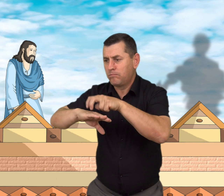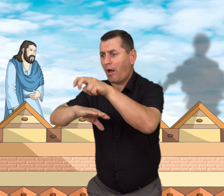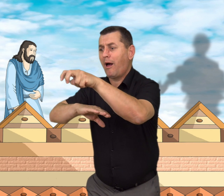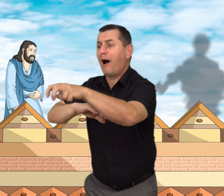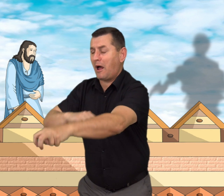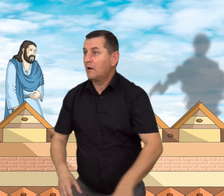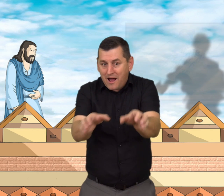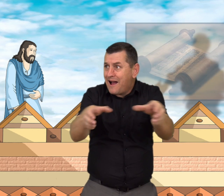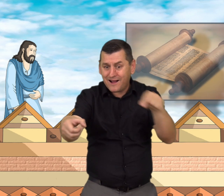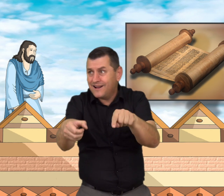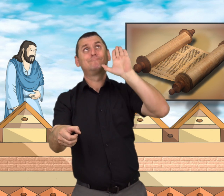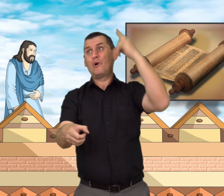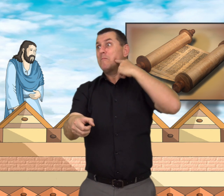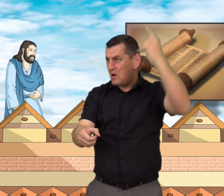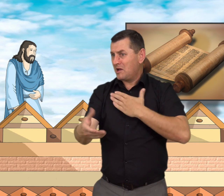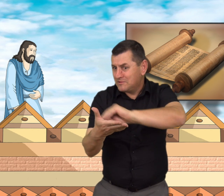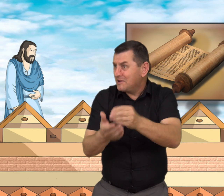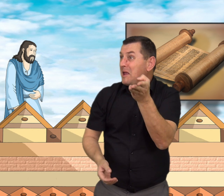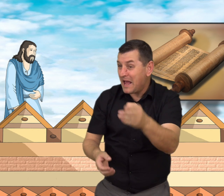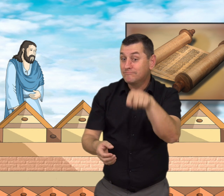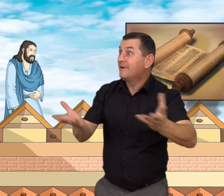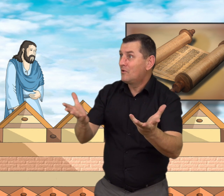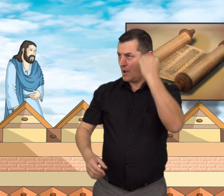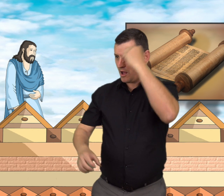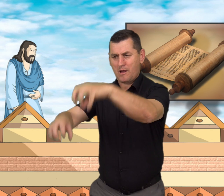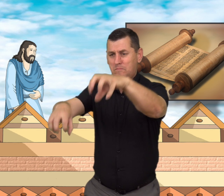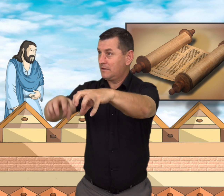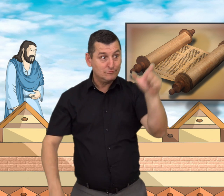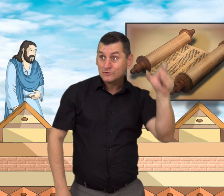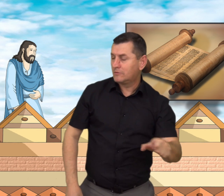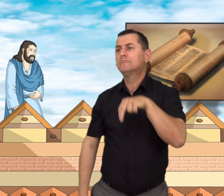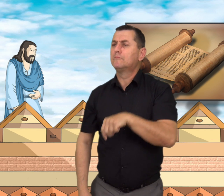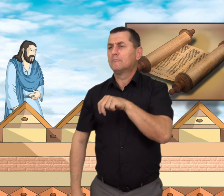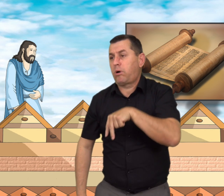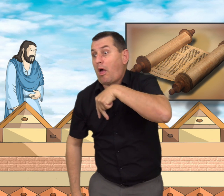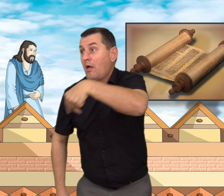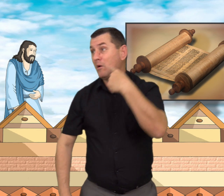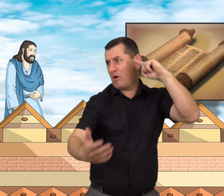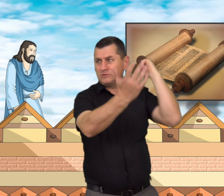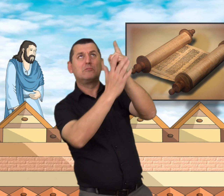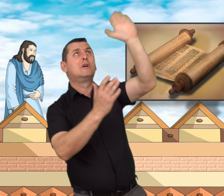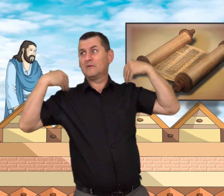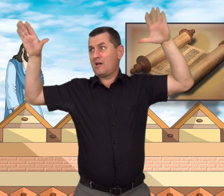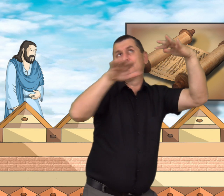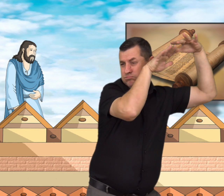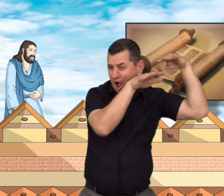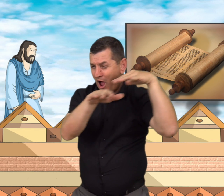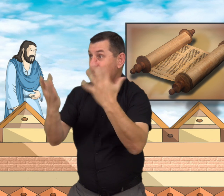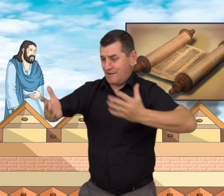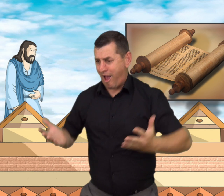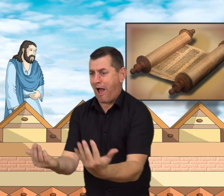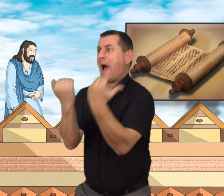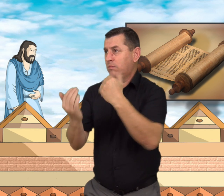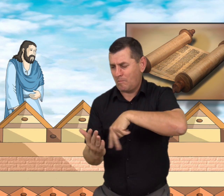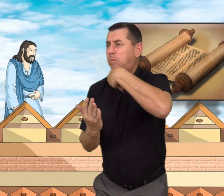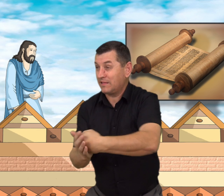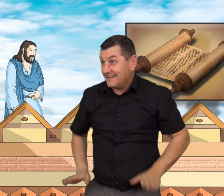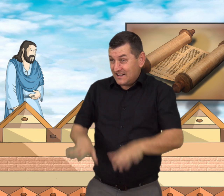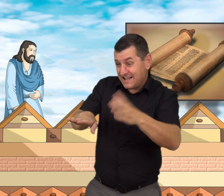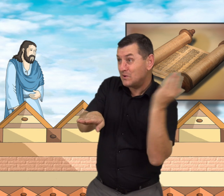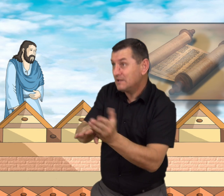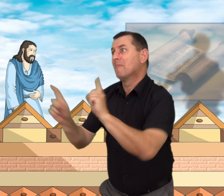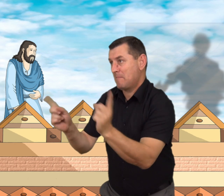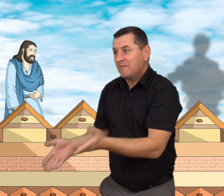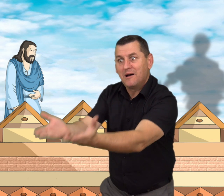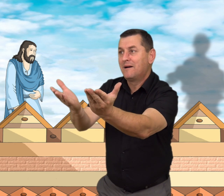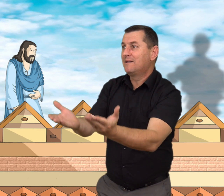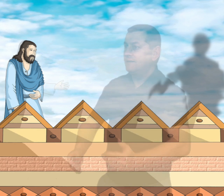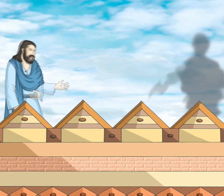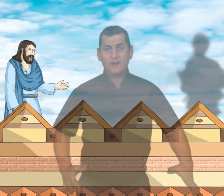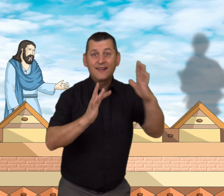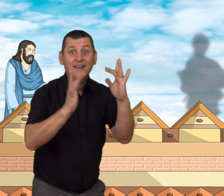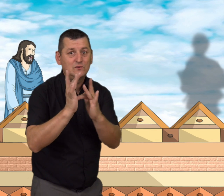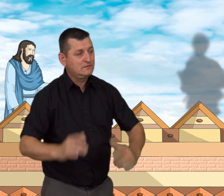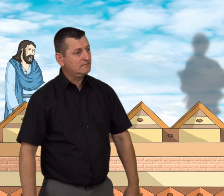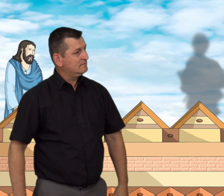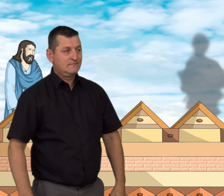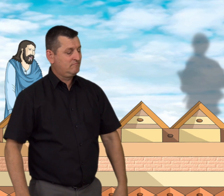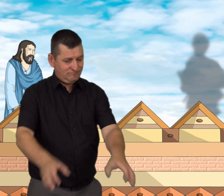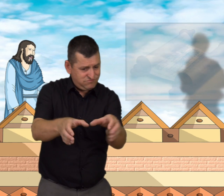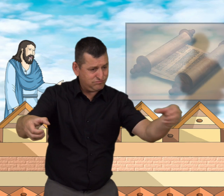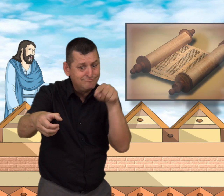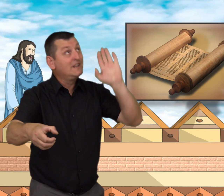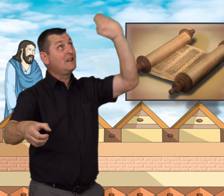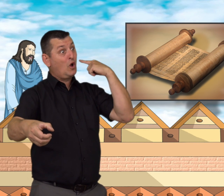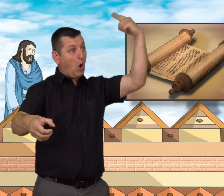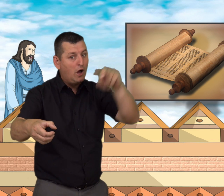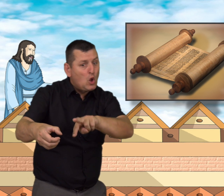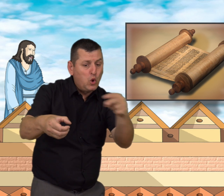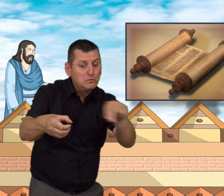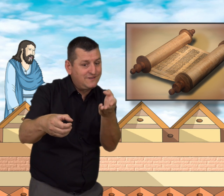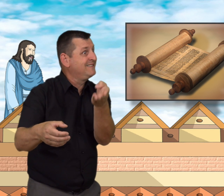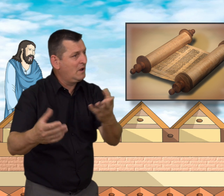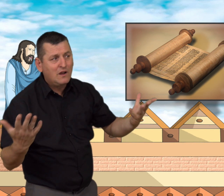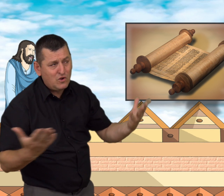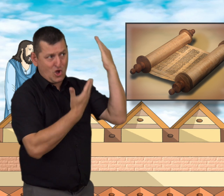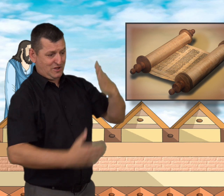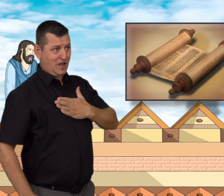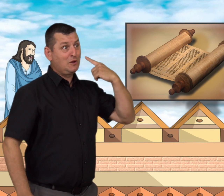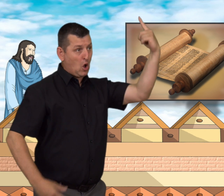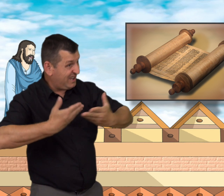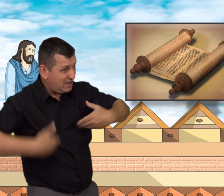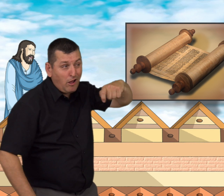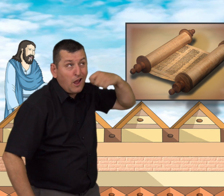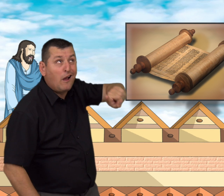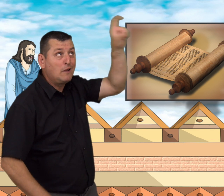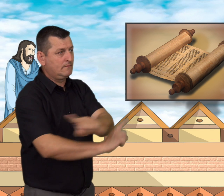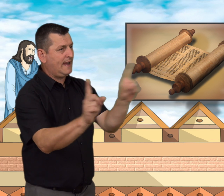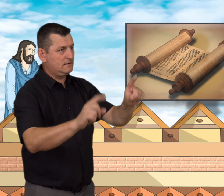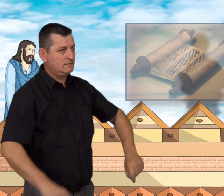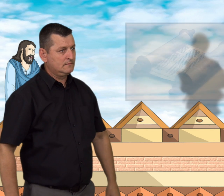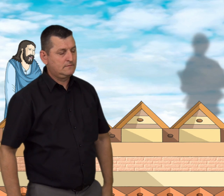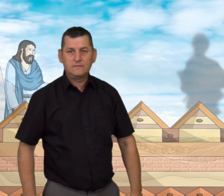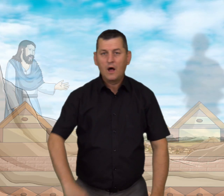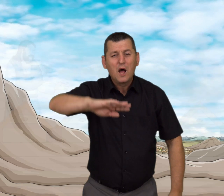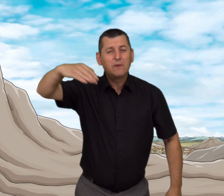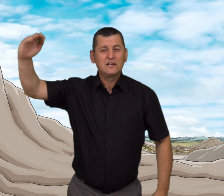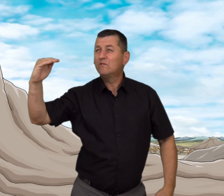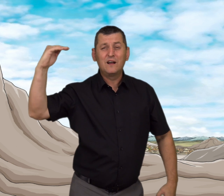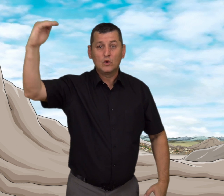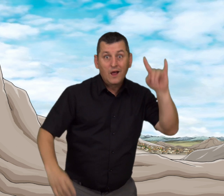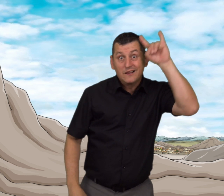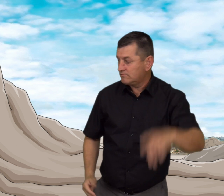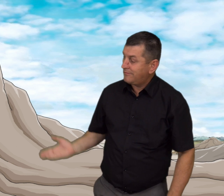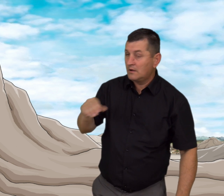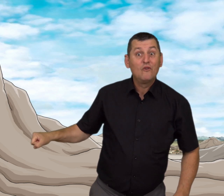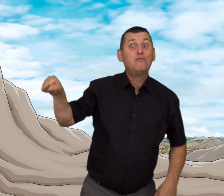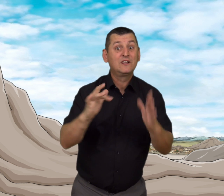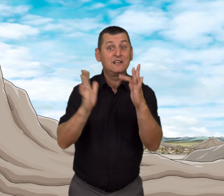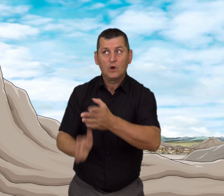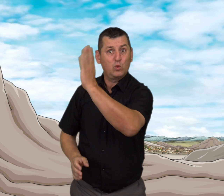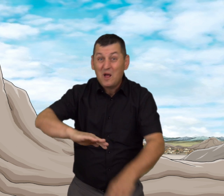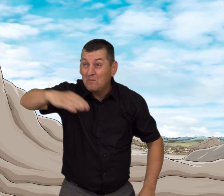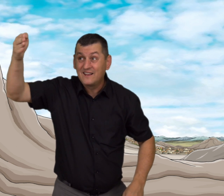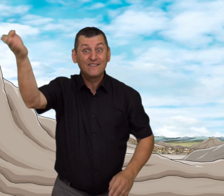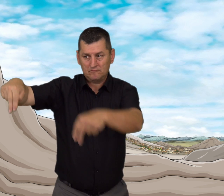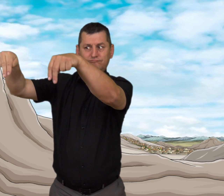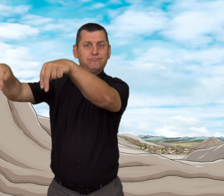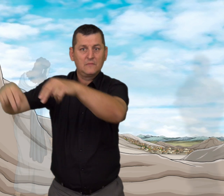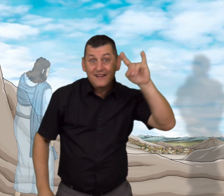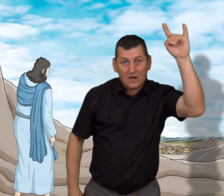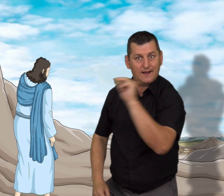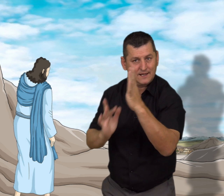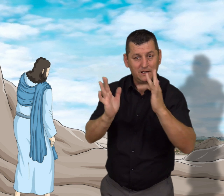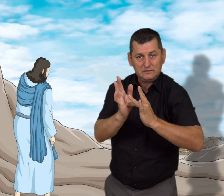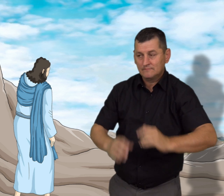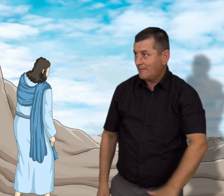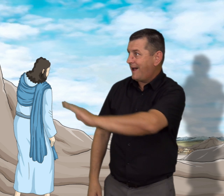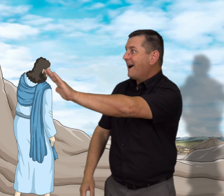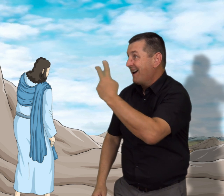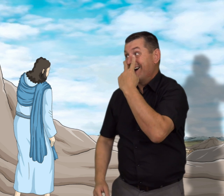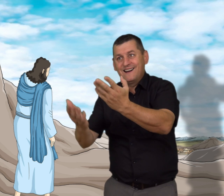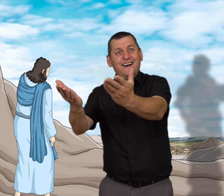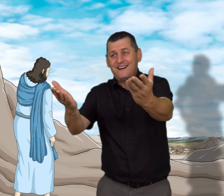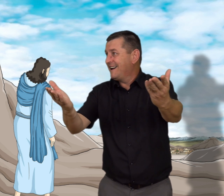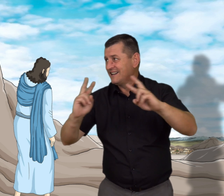For it is written: ‘He will command His angels concerning You, and they will lift You up in their hands, so that You will not strike Your foot against a stone.’” Jesus replied, “It is also written: ‘Do not put the Lord your God to the test.’” Again, the devil took Him to a very high mountain and showed Him all the kingdoms of the world and their glory.